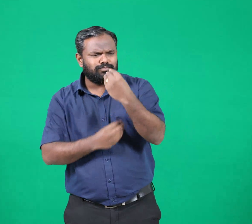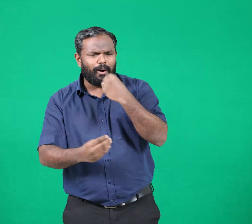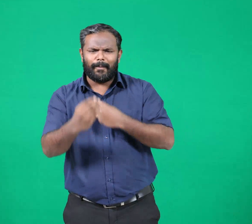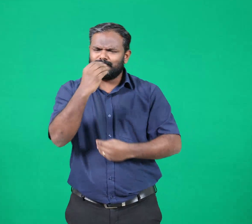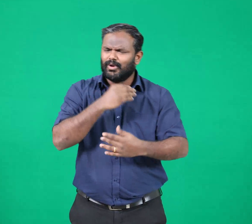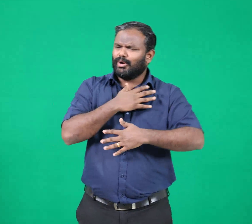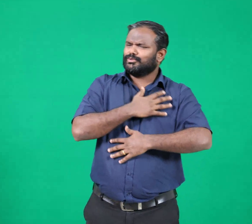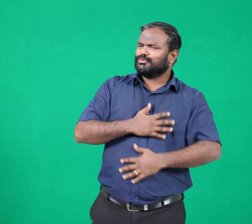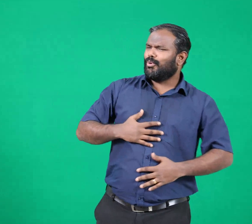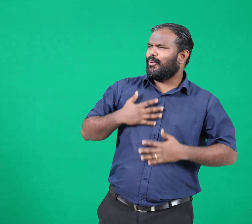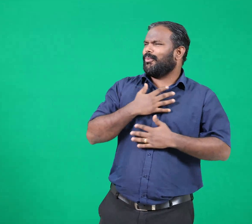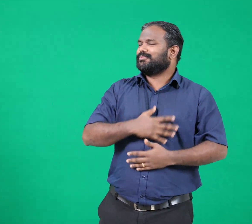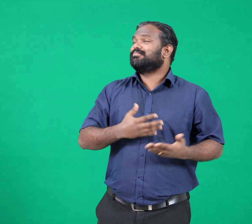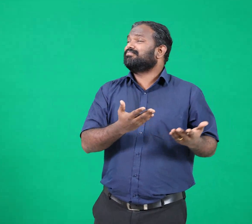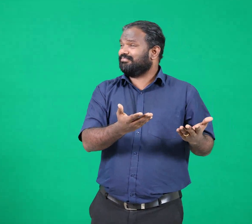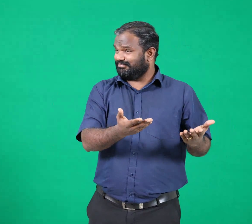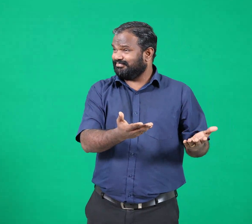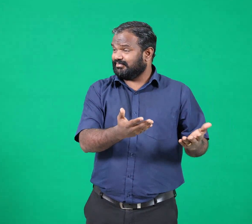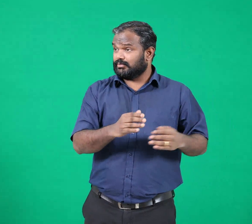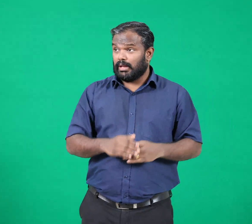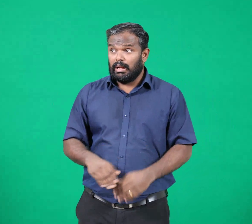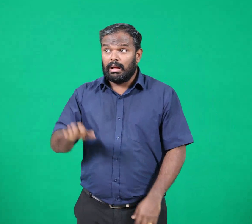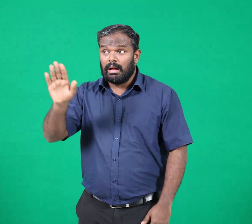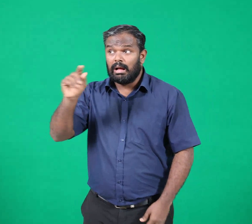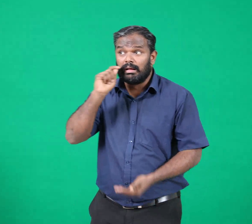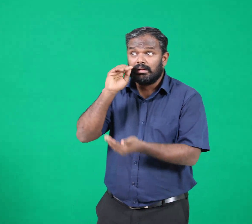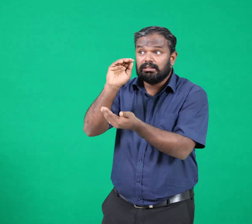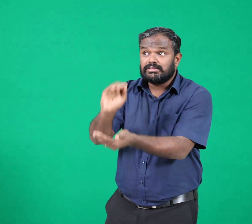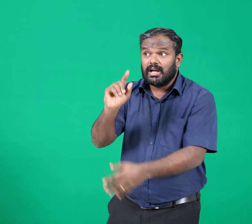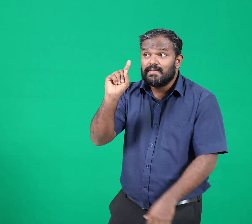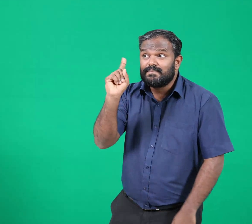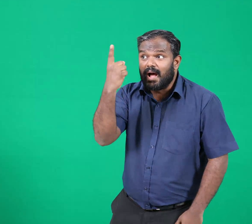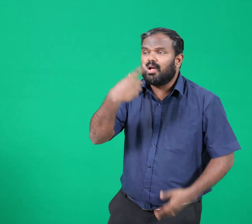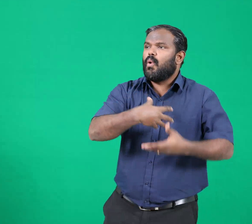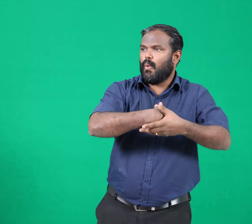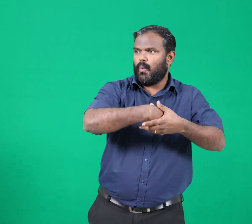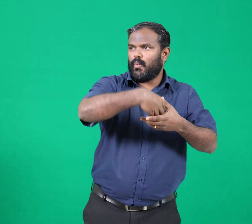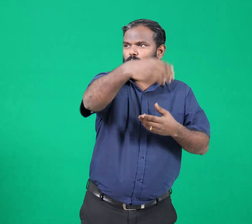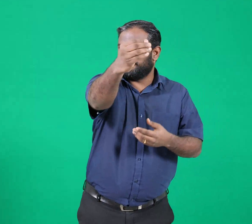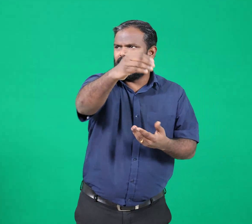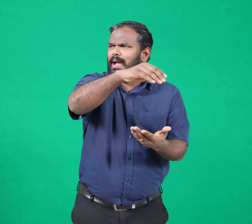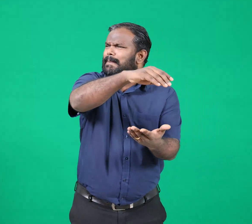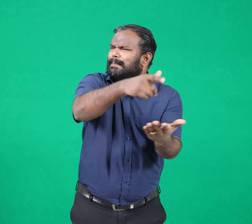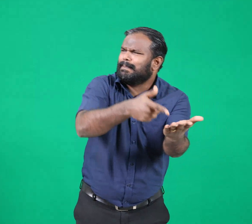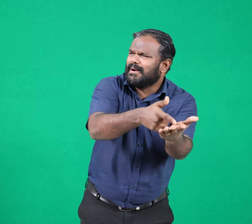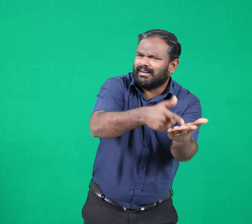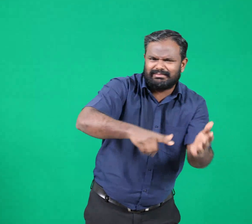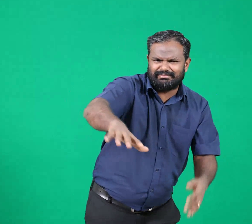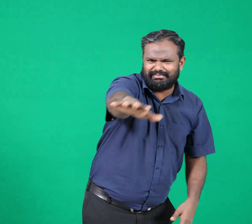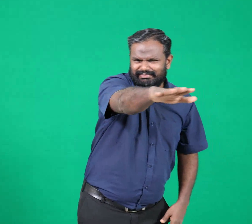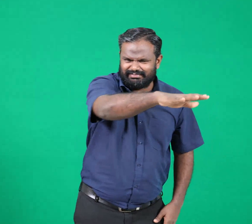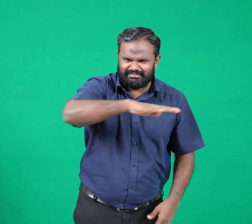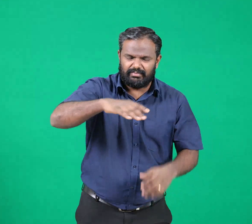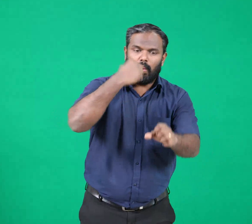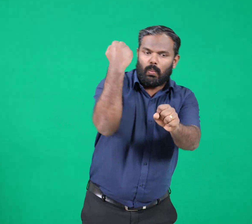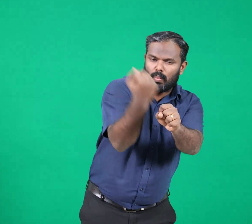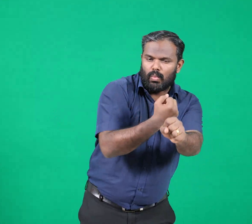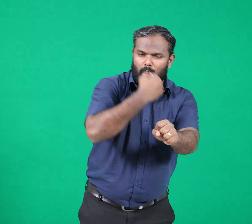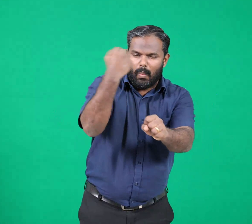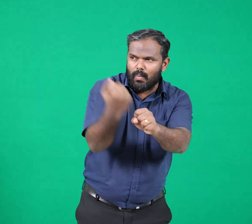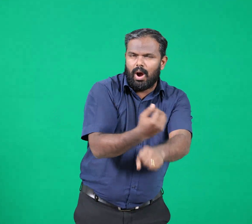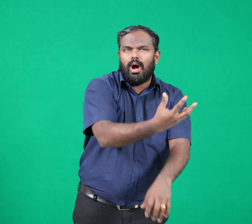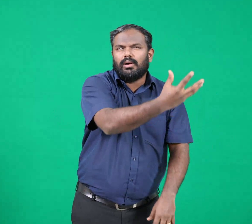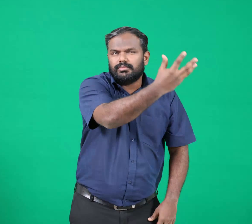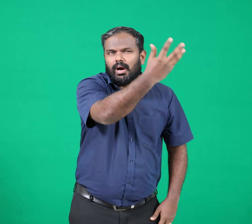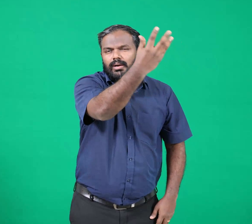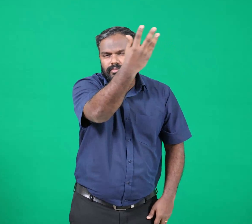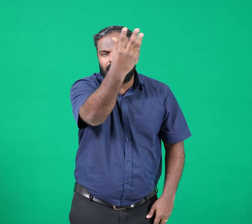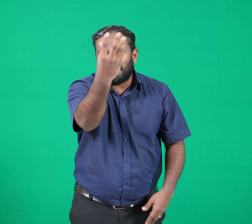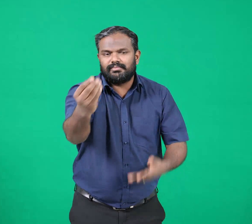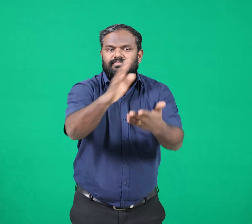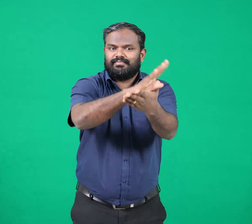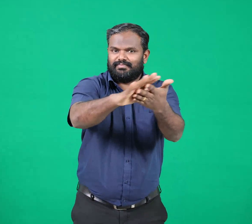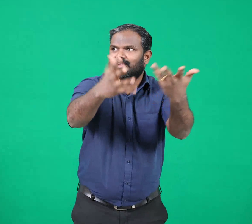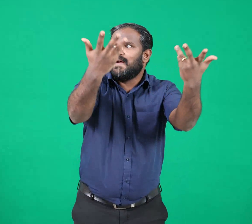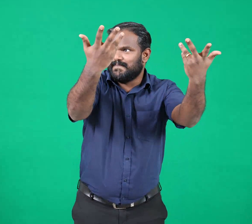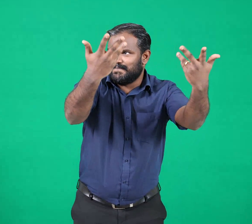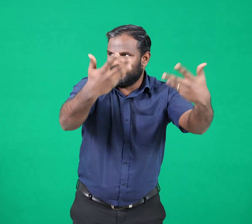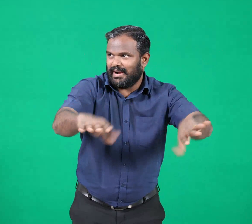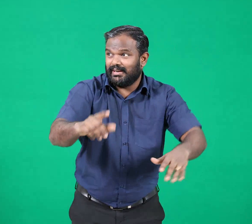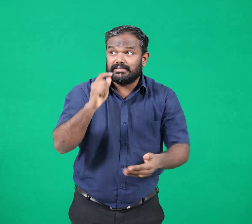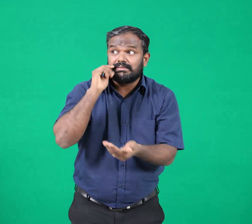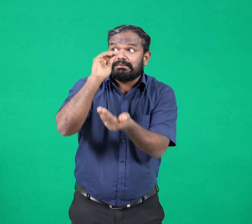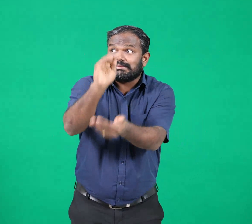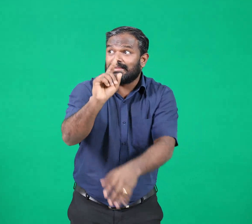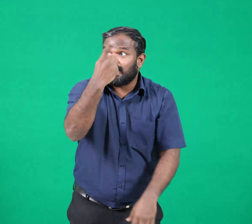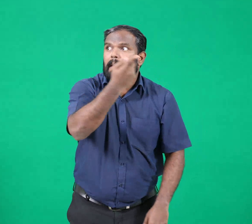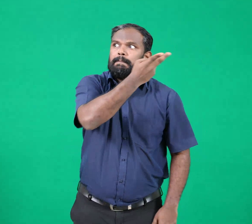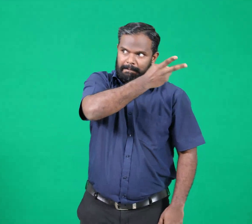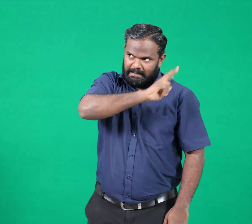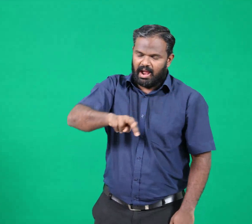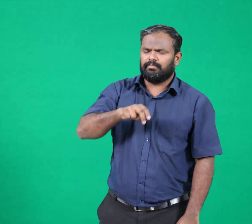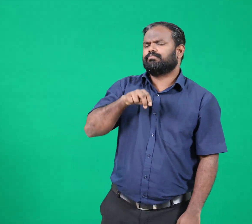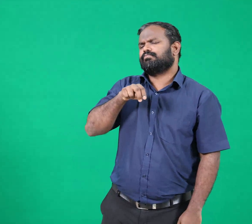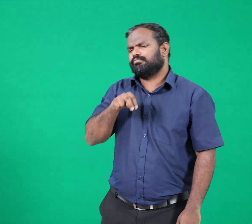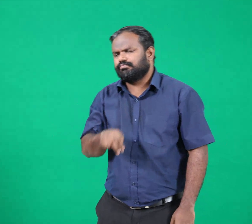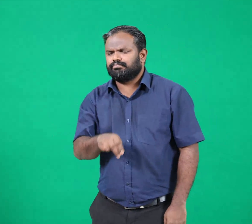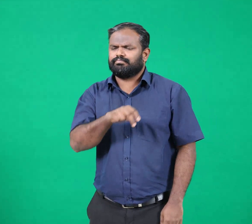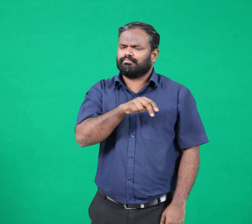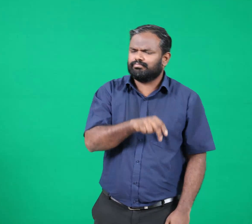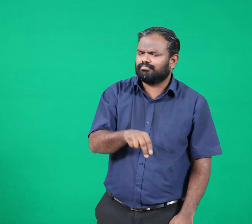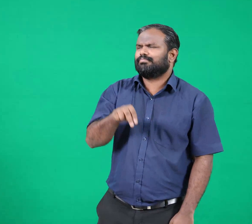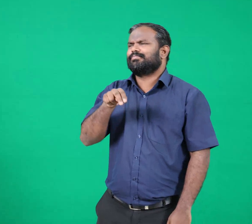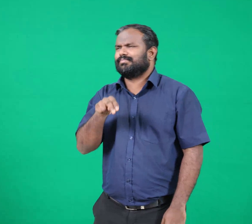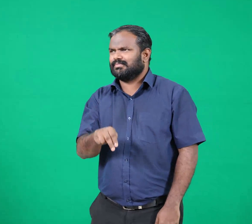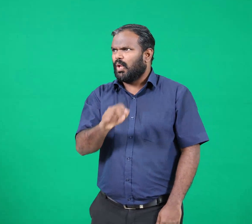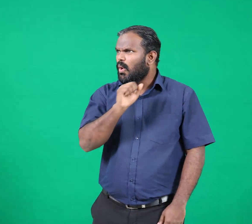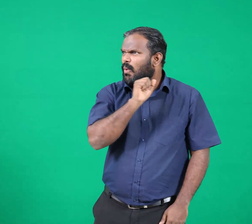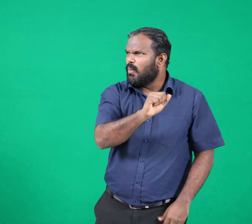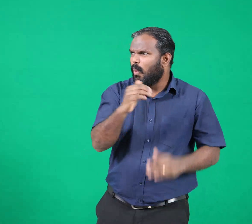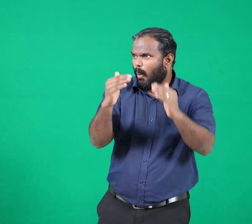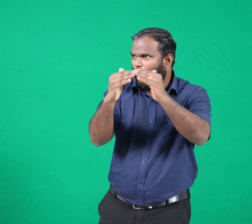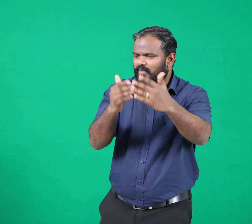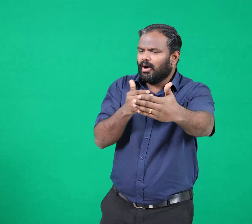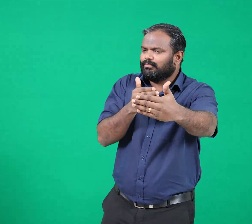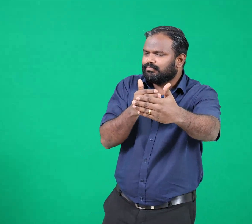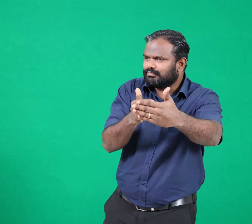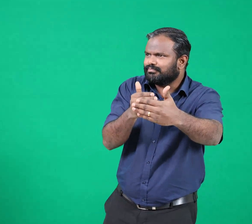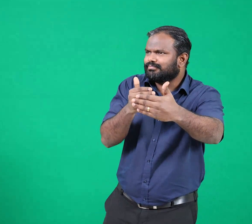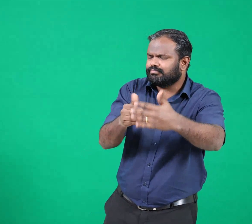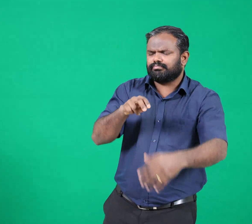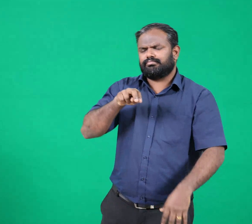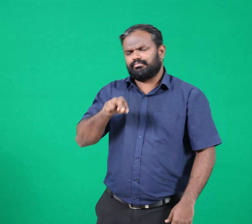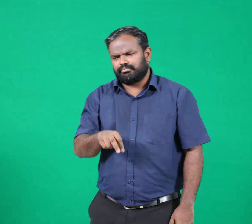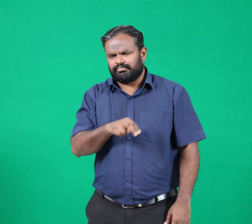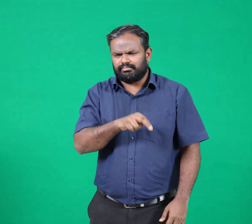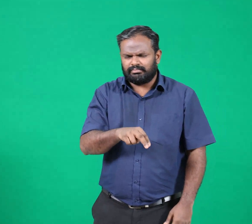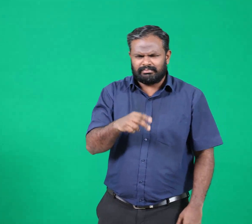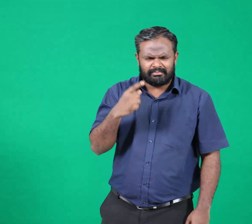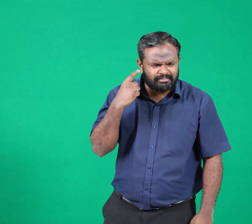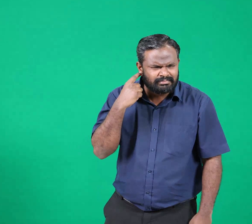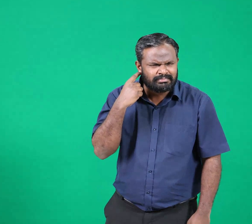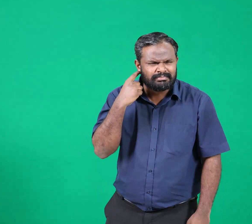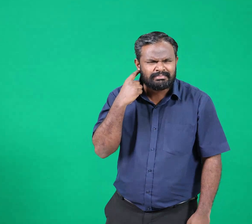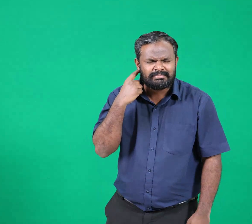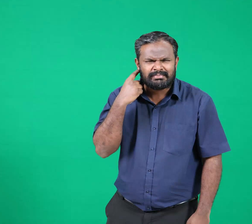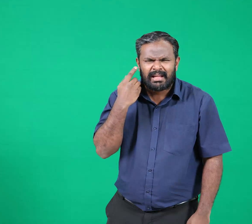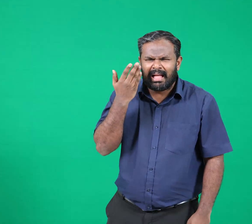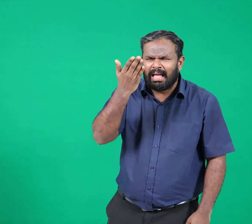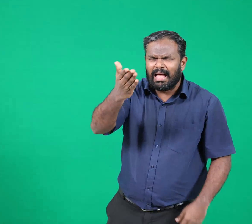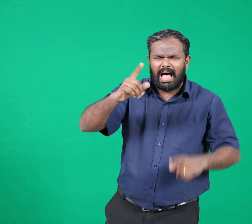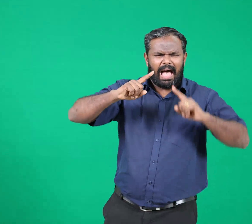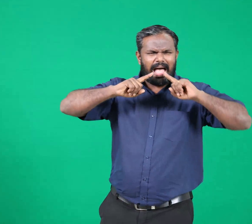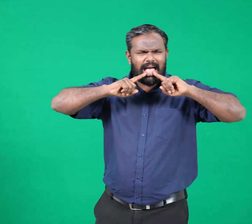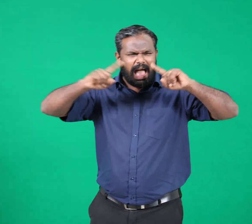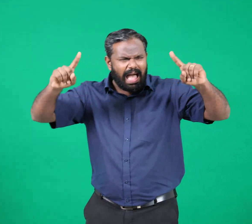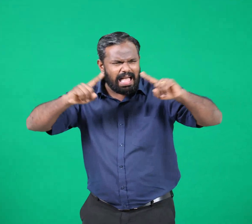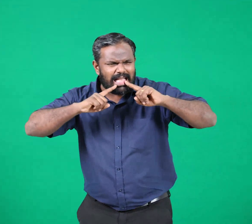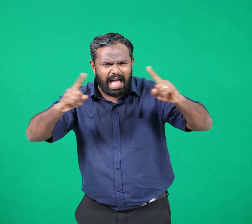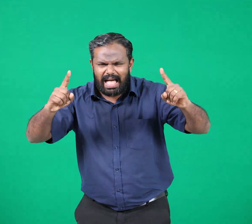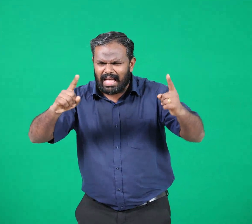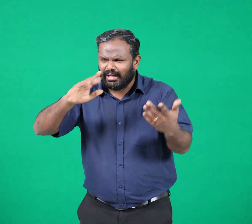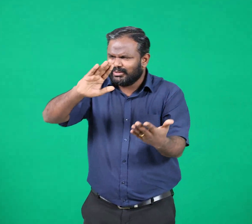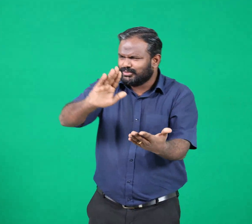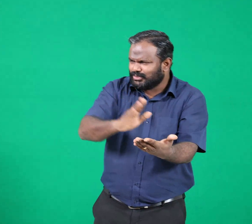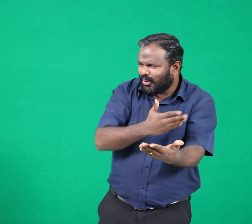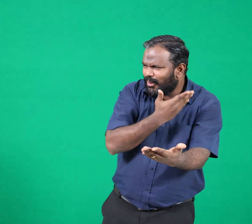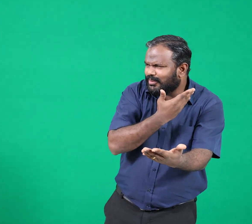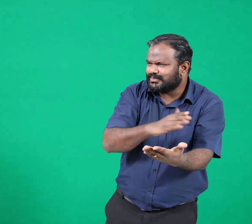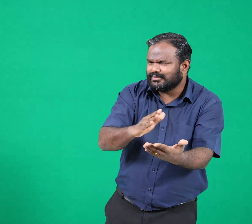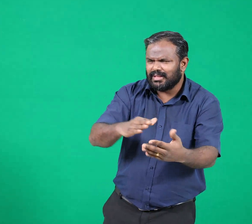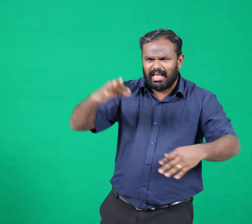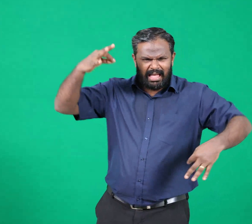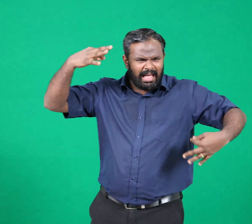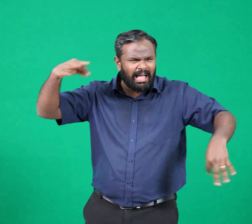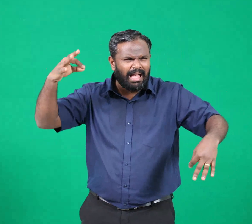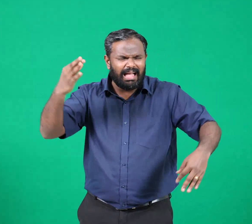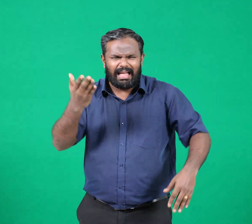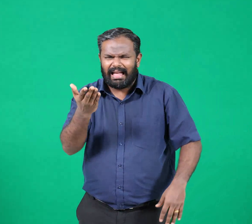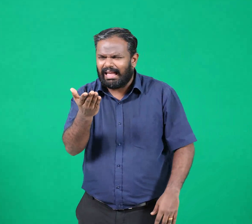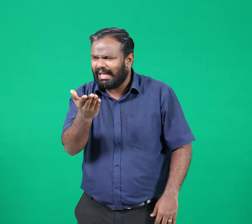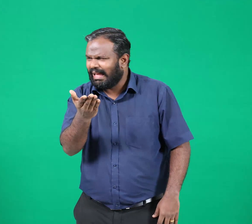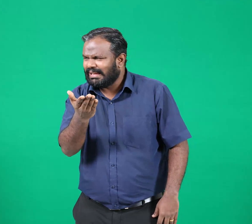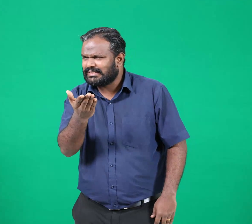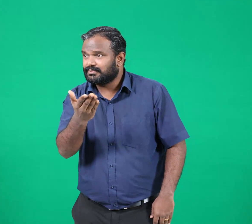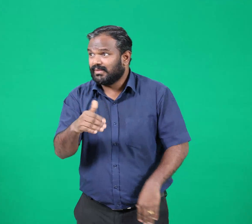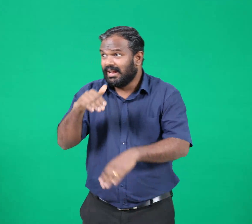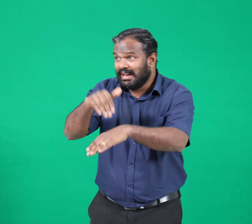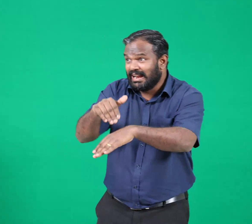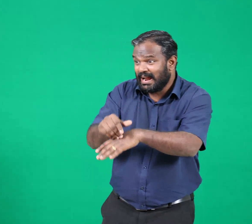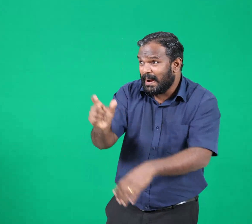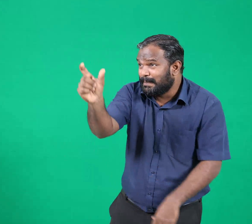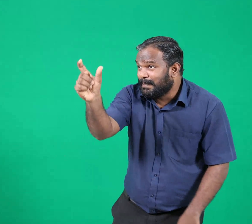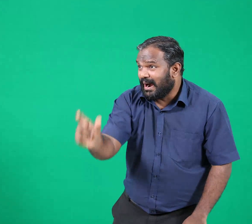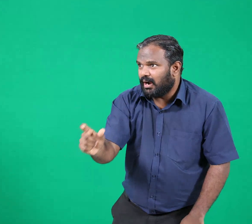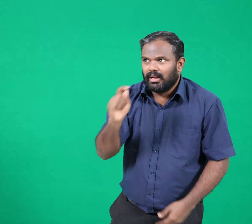So they began to celebrate. Meanwhile the older son was in the field, and as he approached the house, he heard music and dancing.